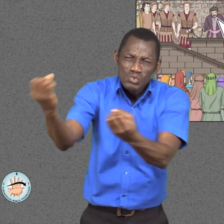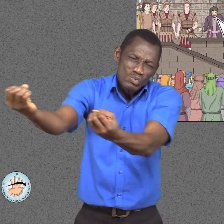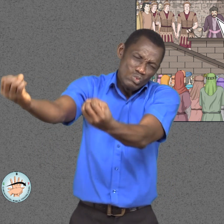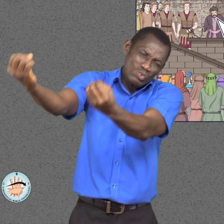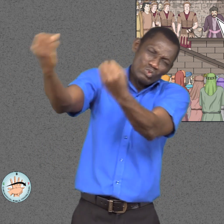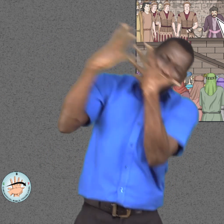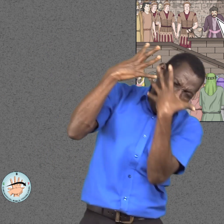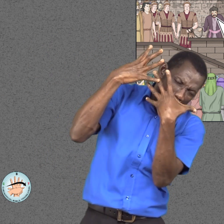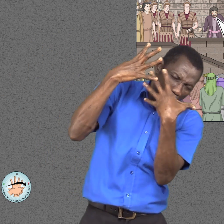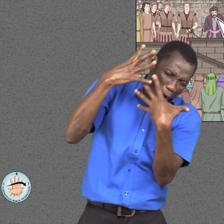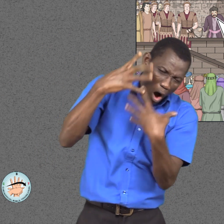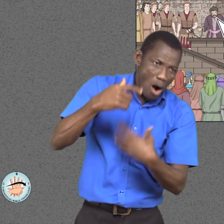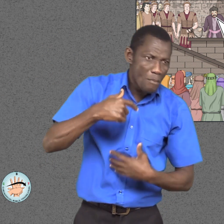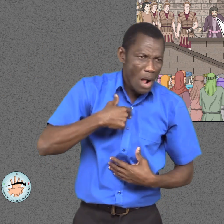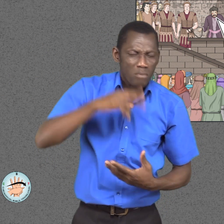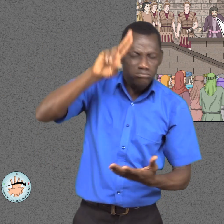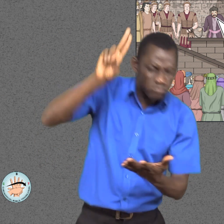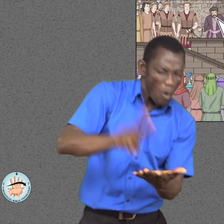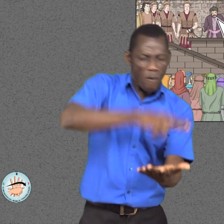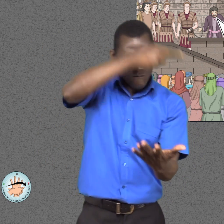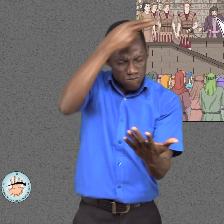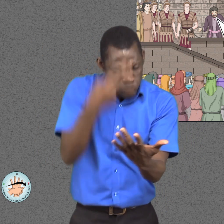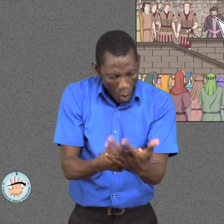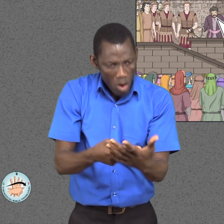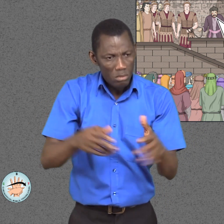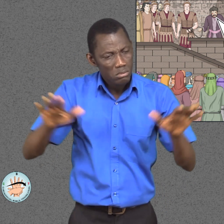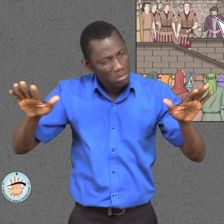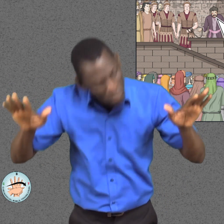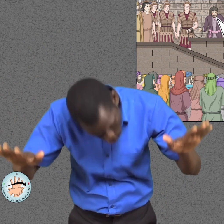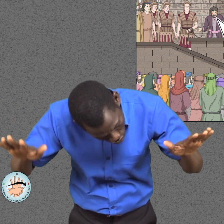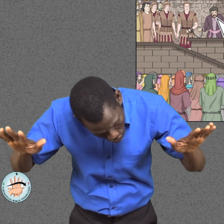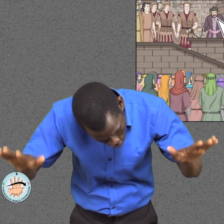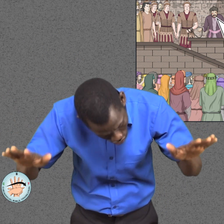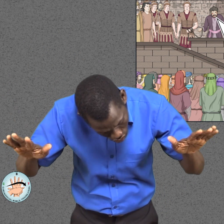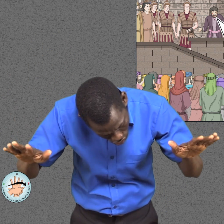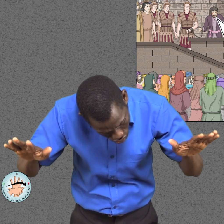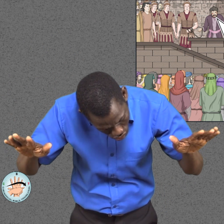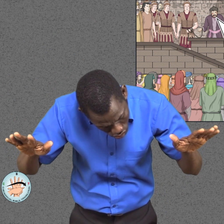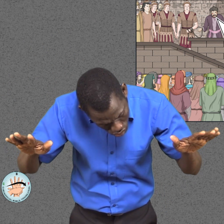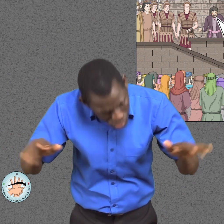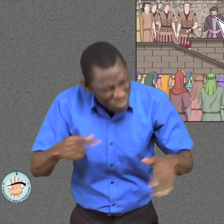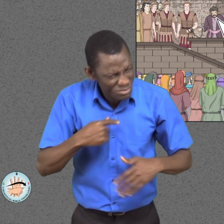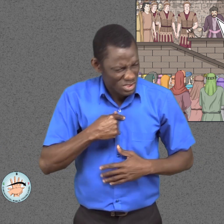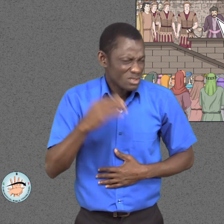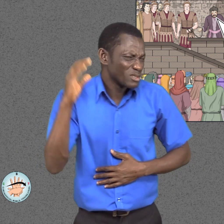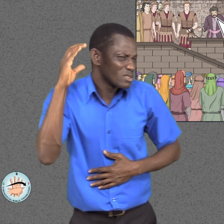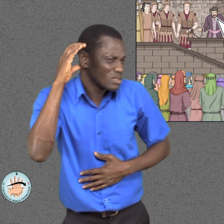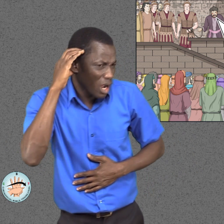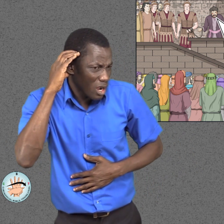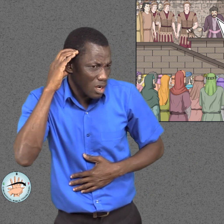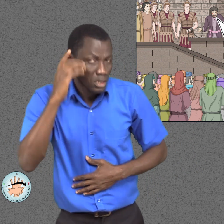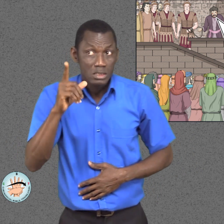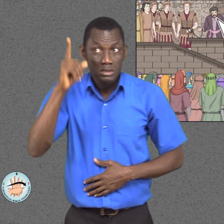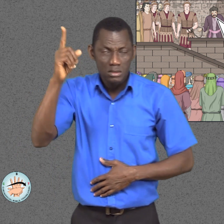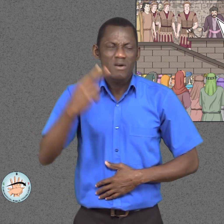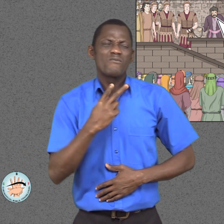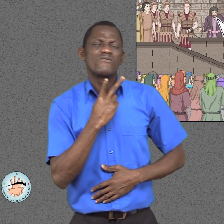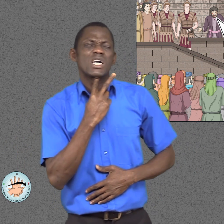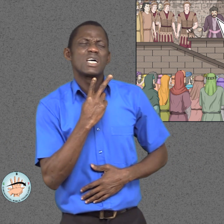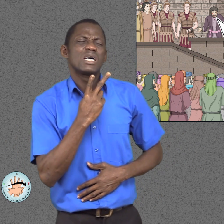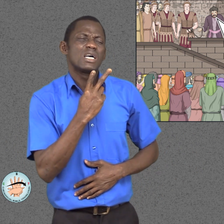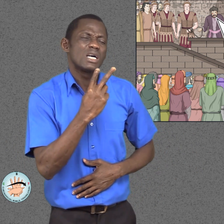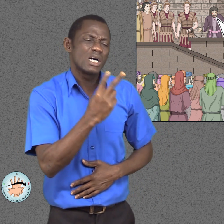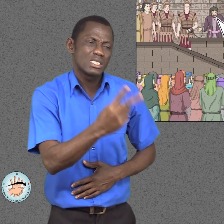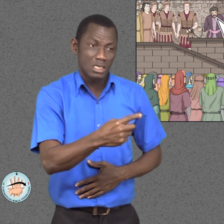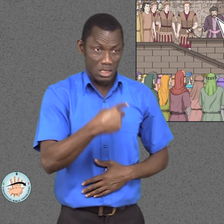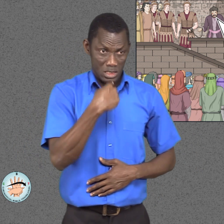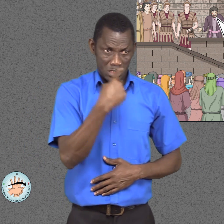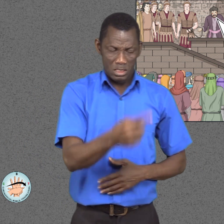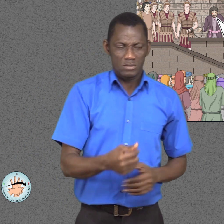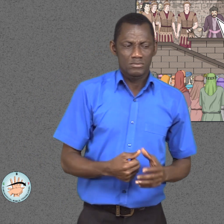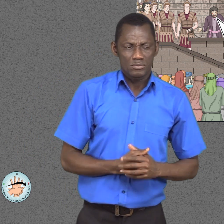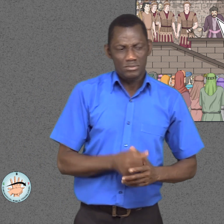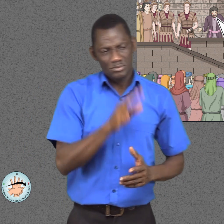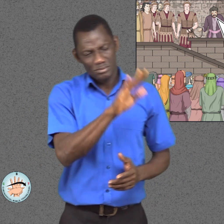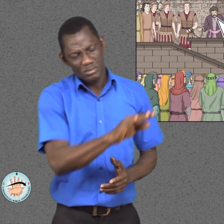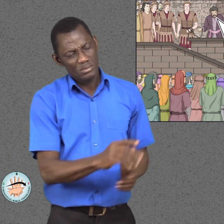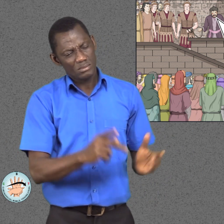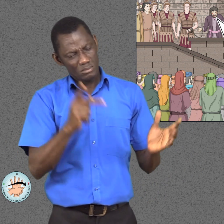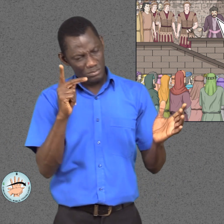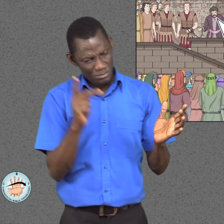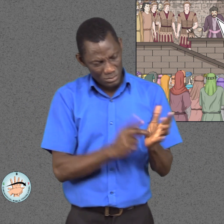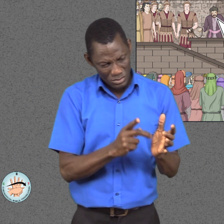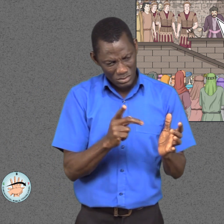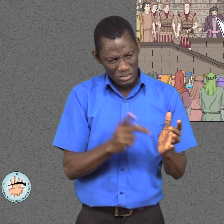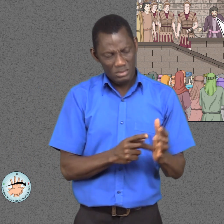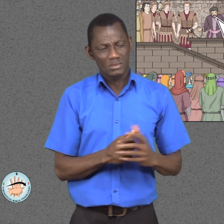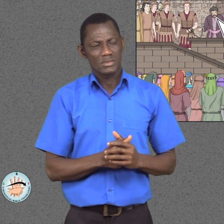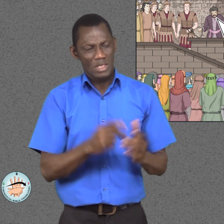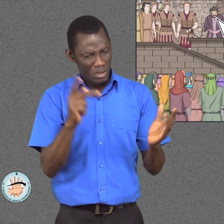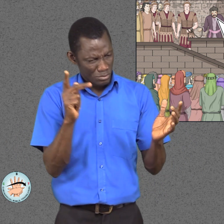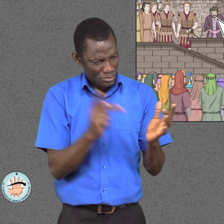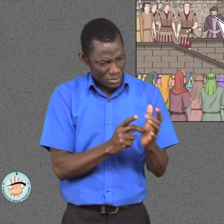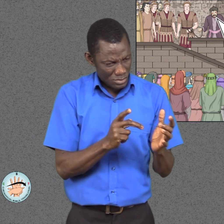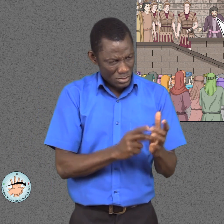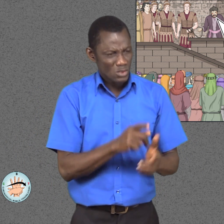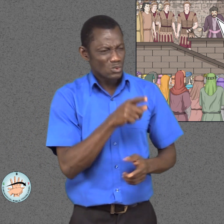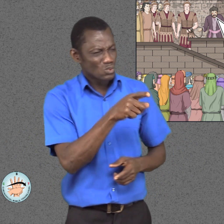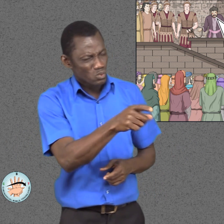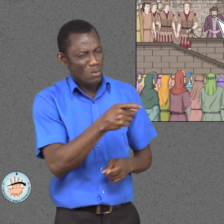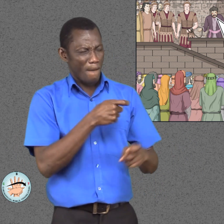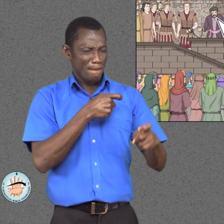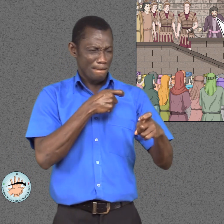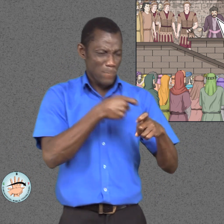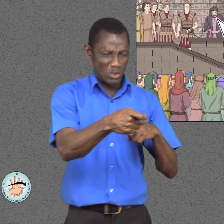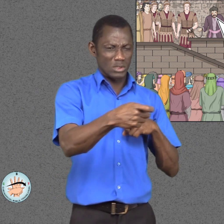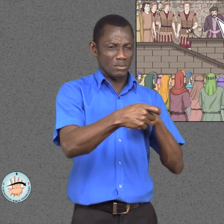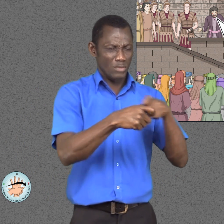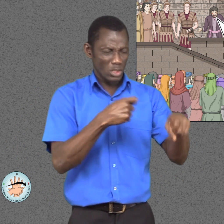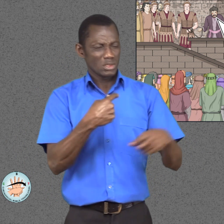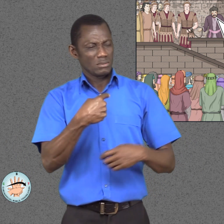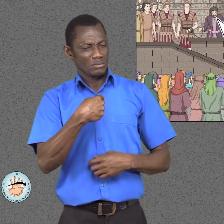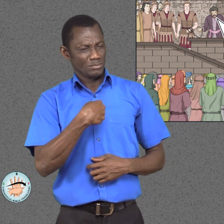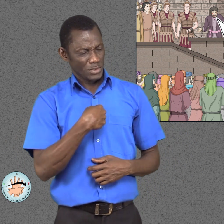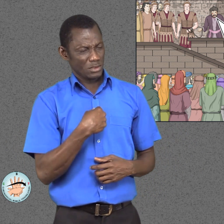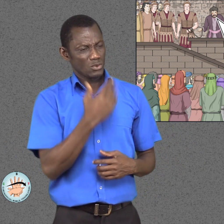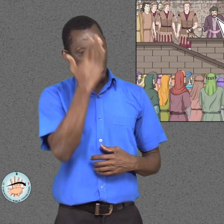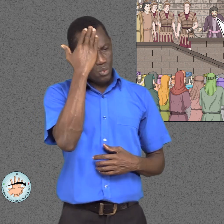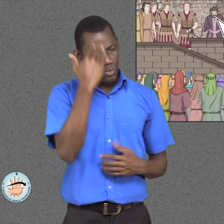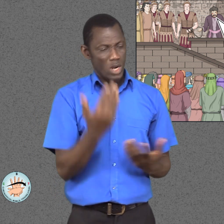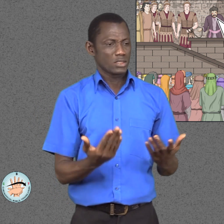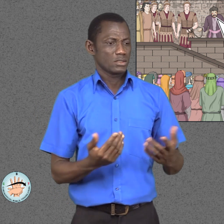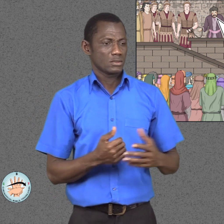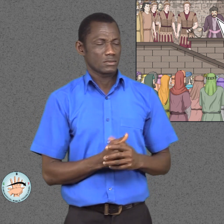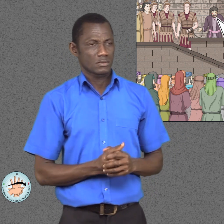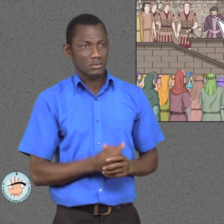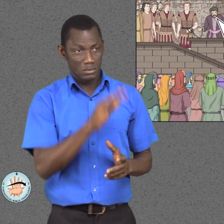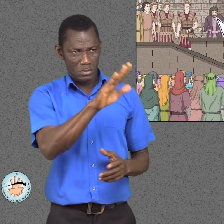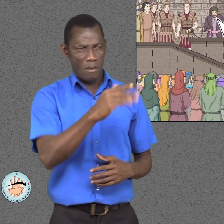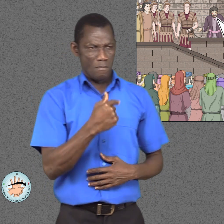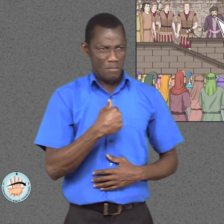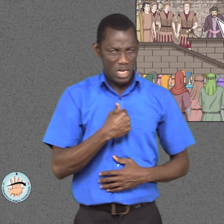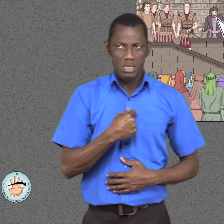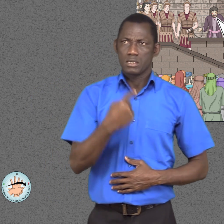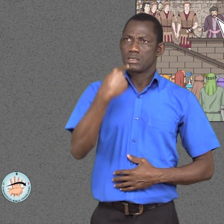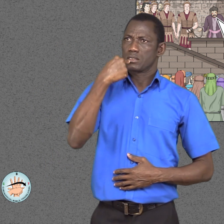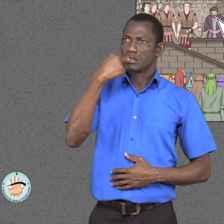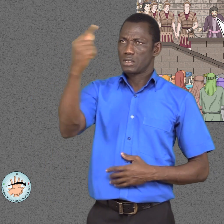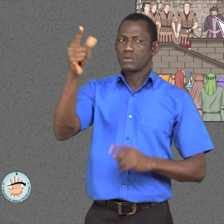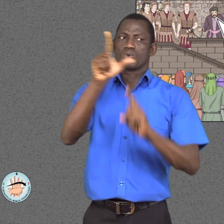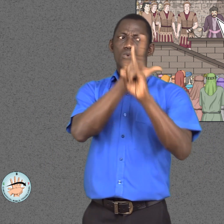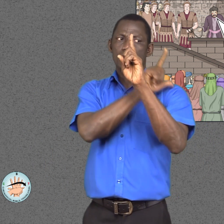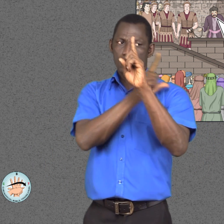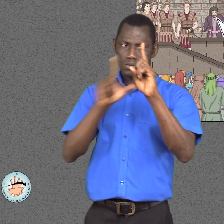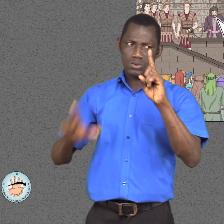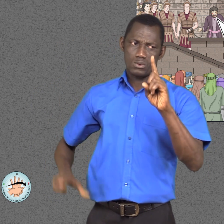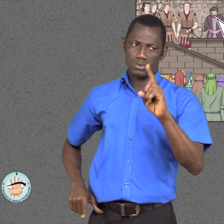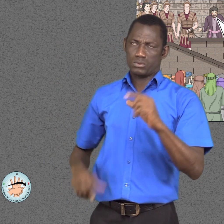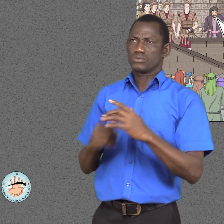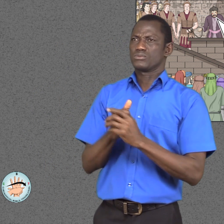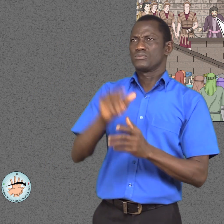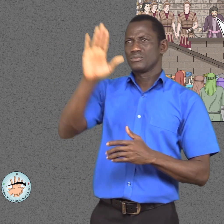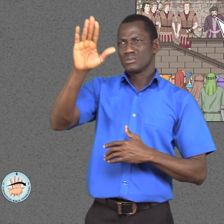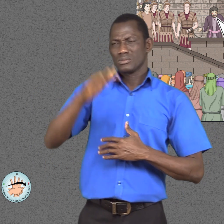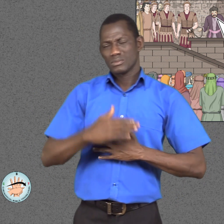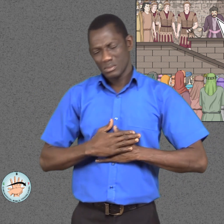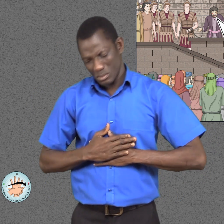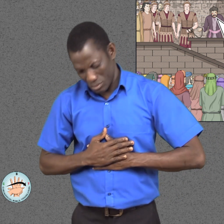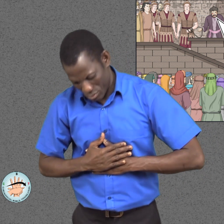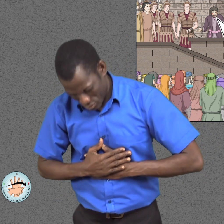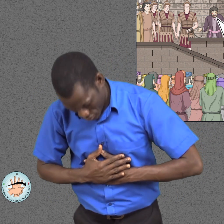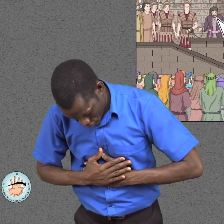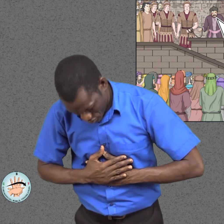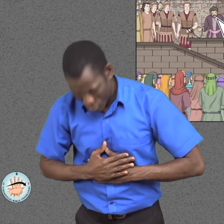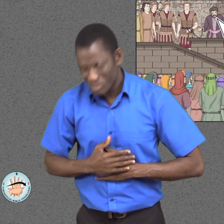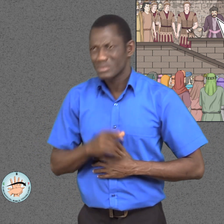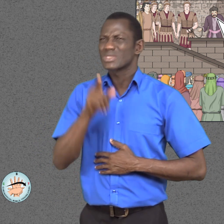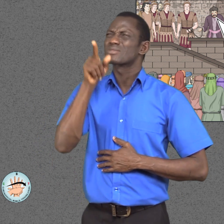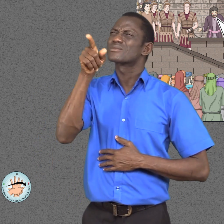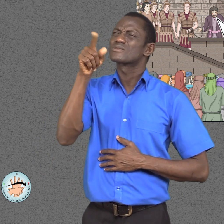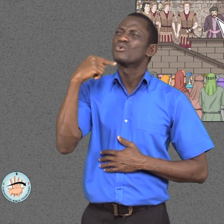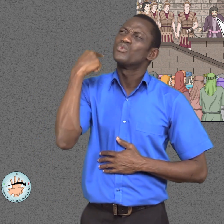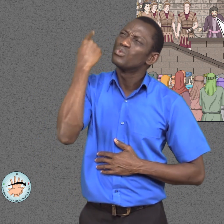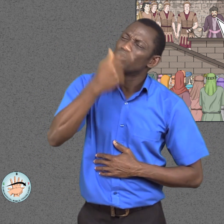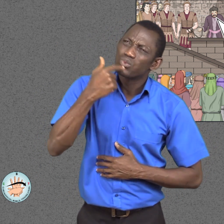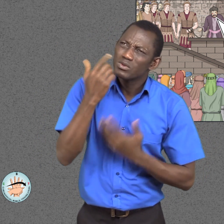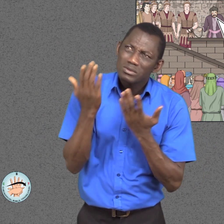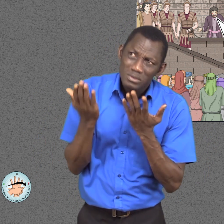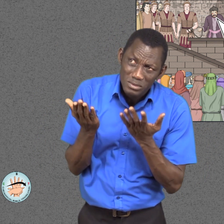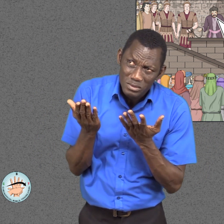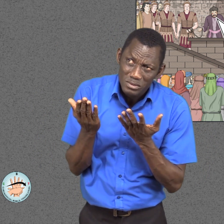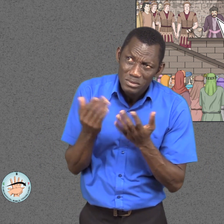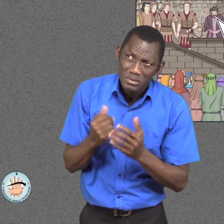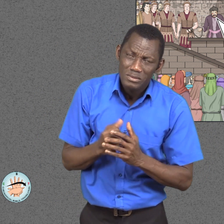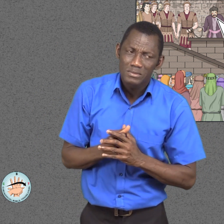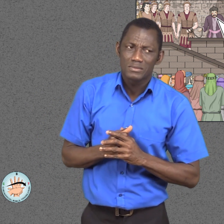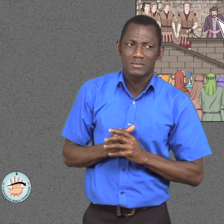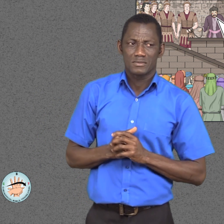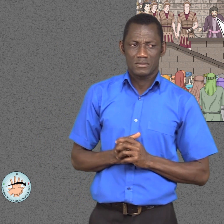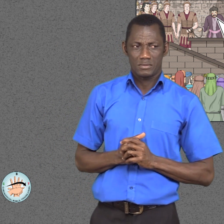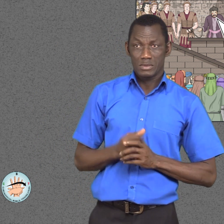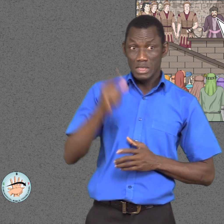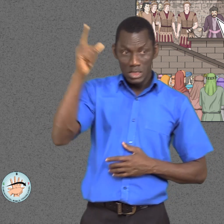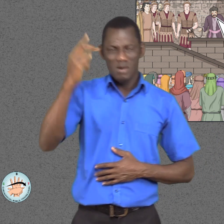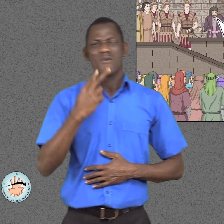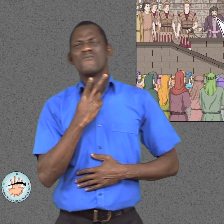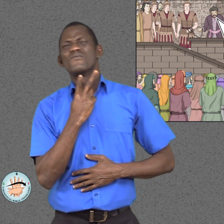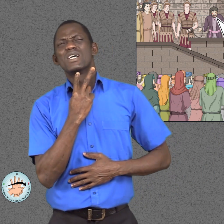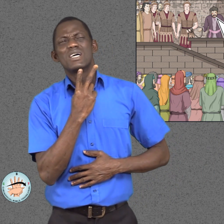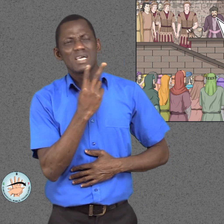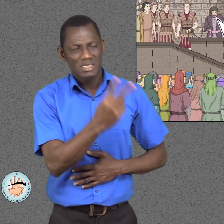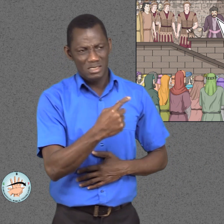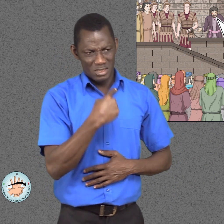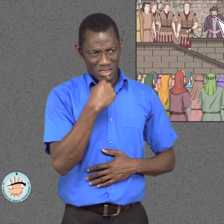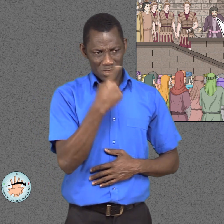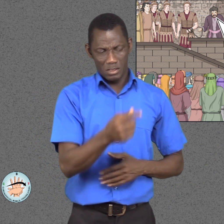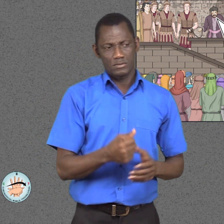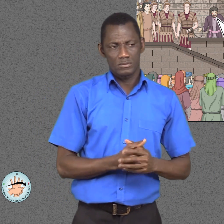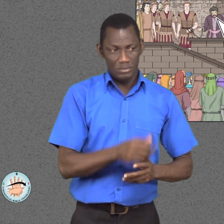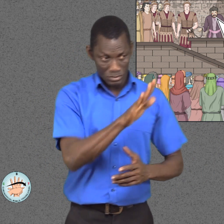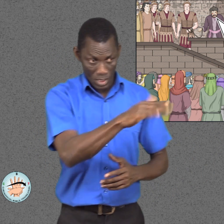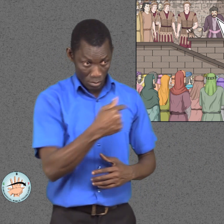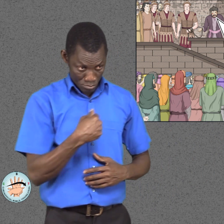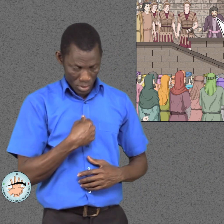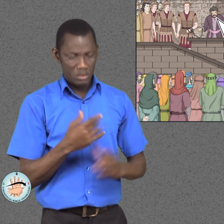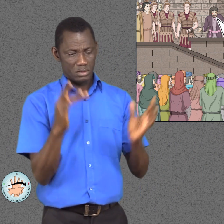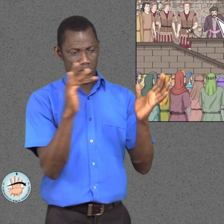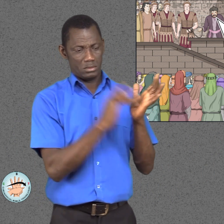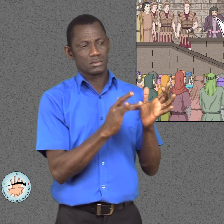I fell to the ground and heard a voice say to me, ‘Saul, Saul, why do you persecute Me?’